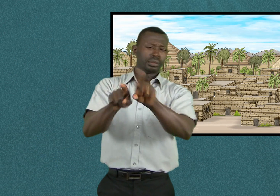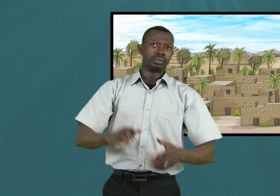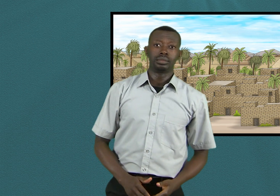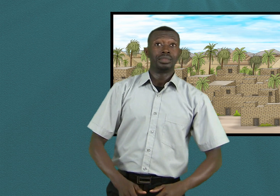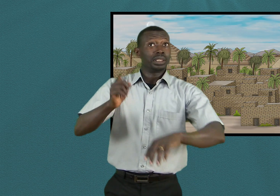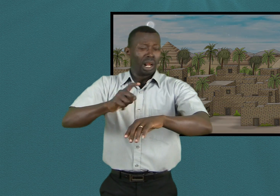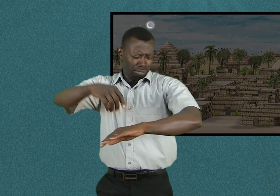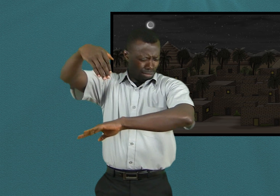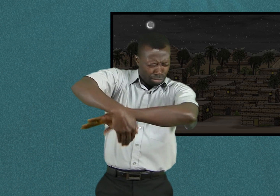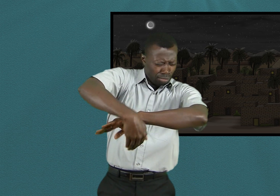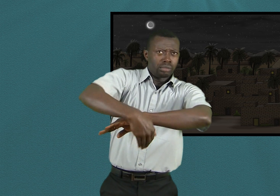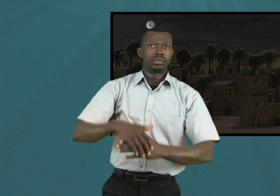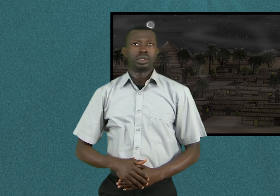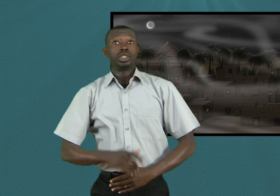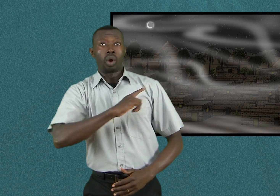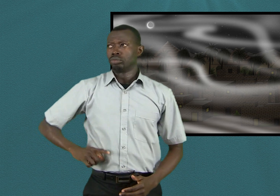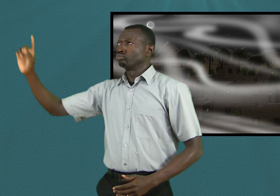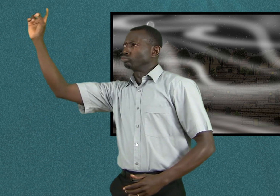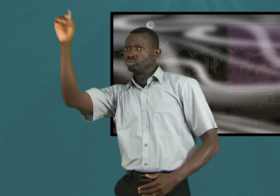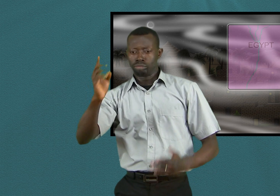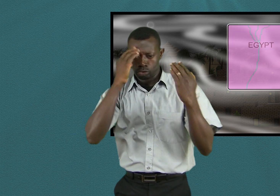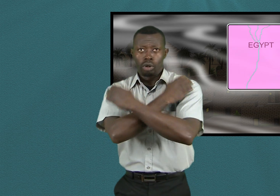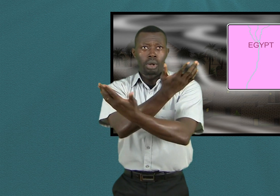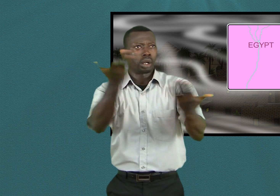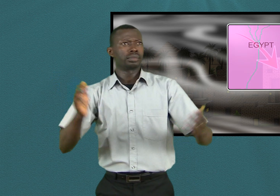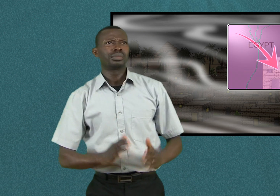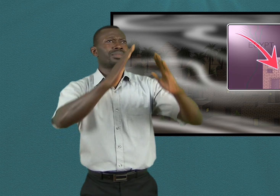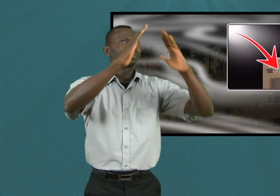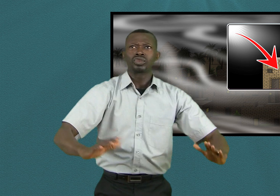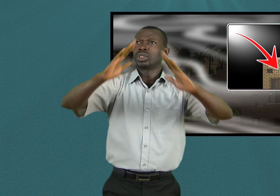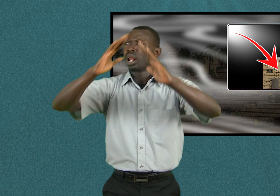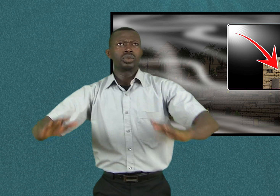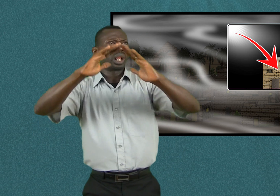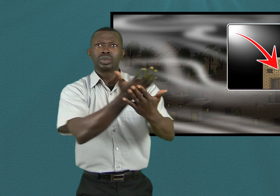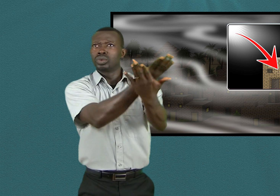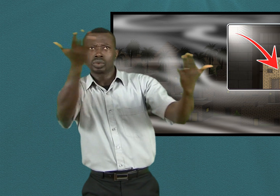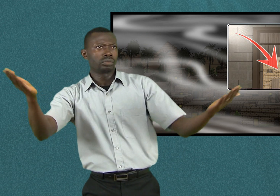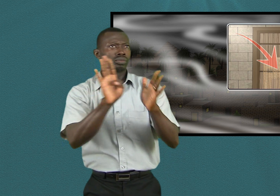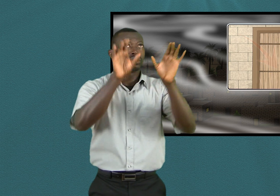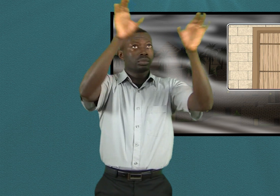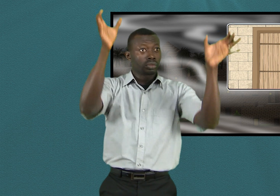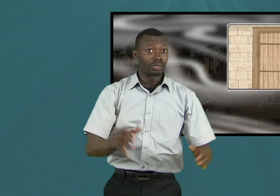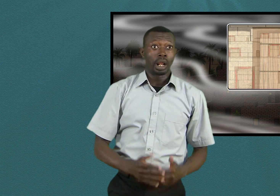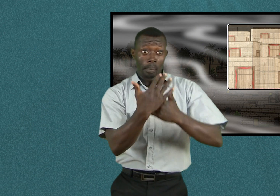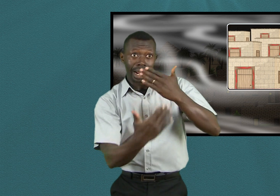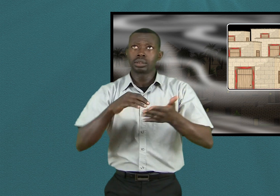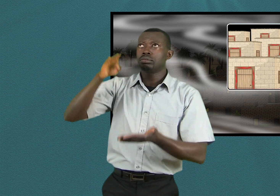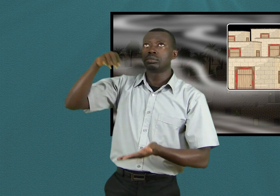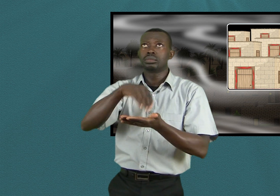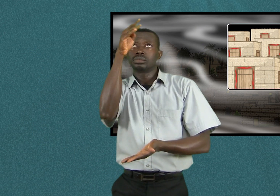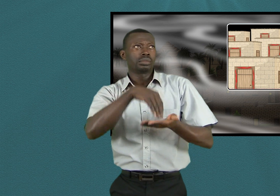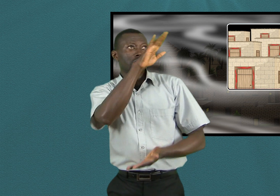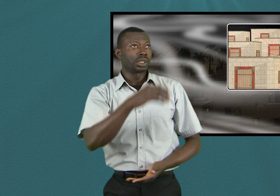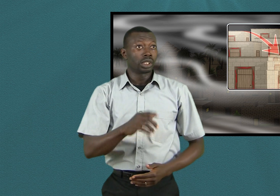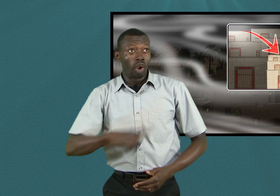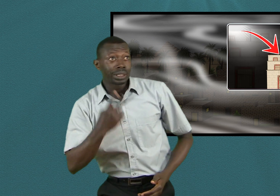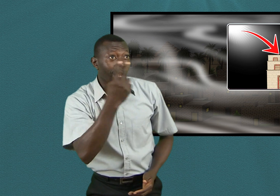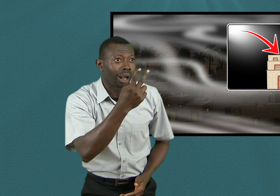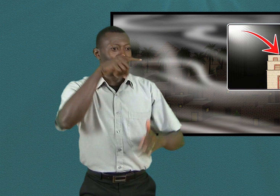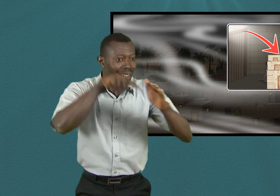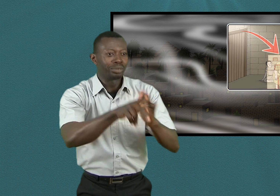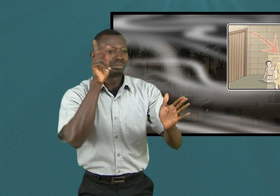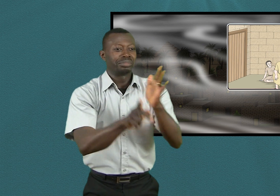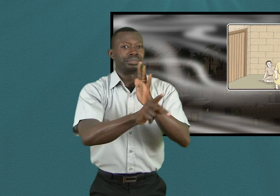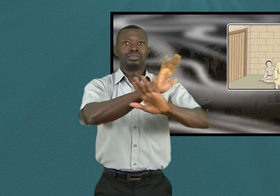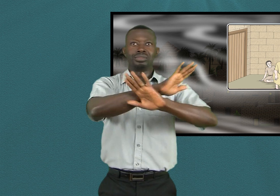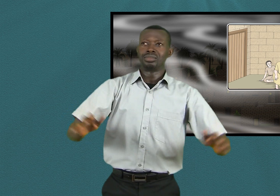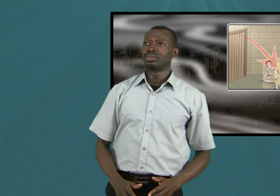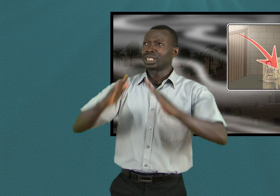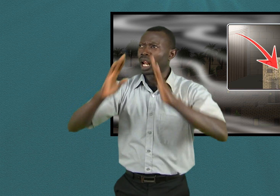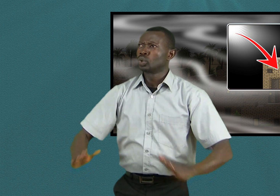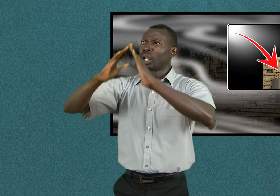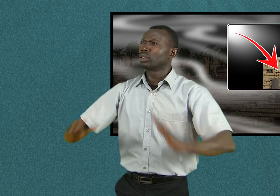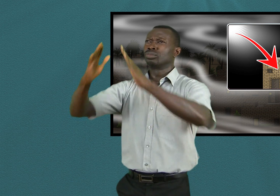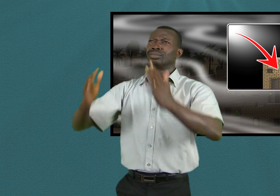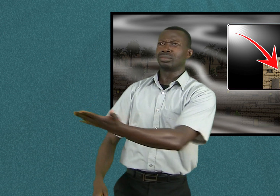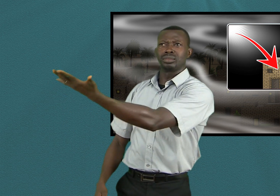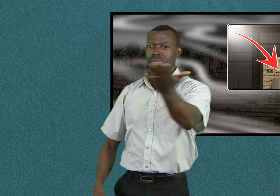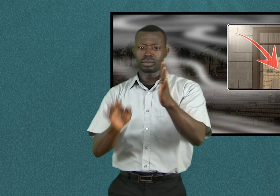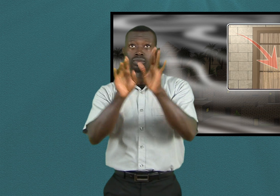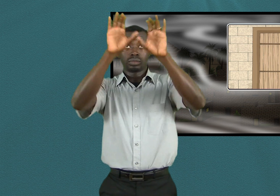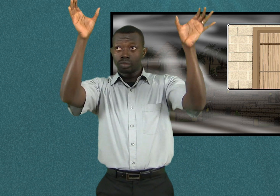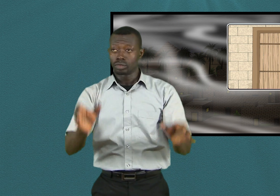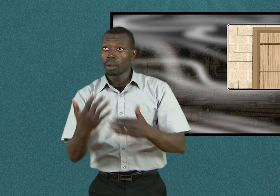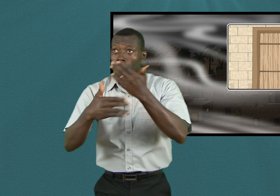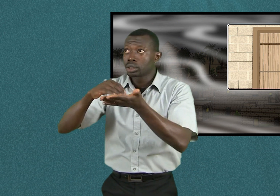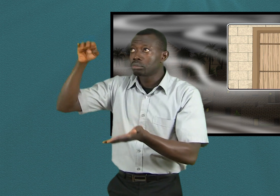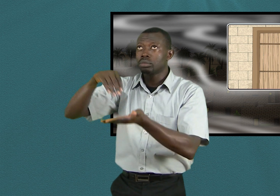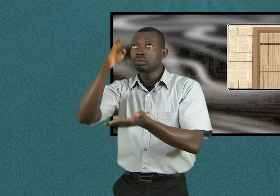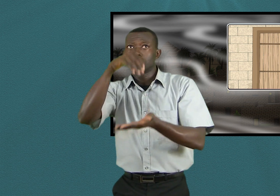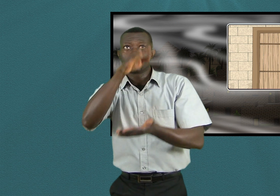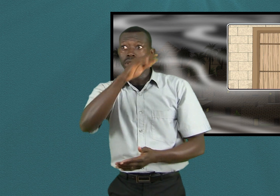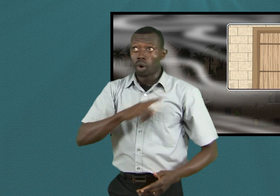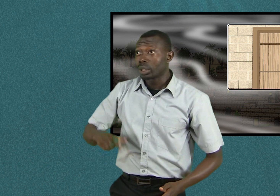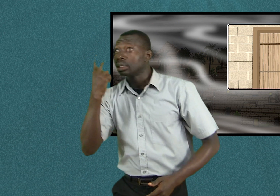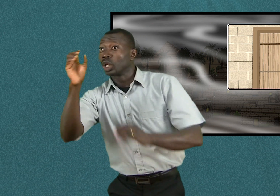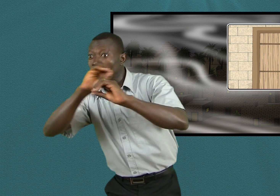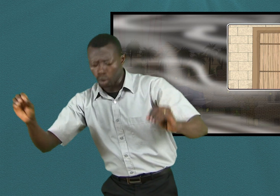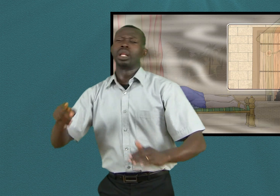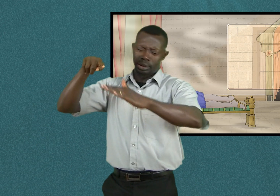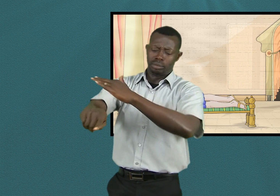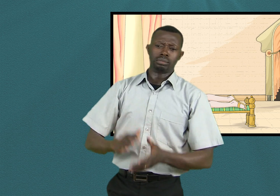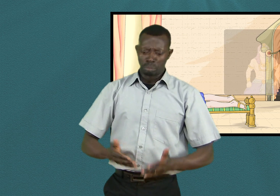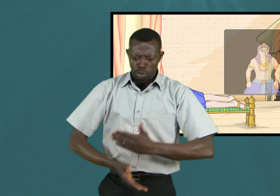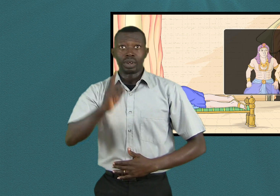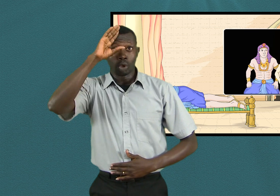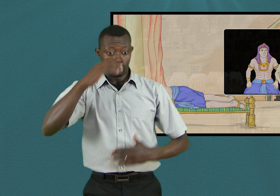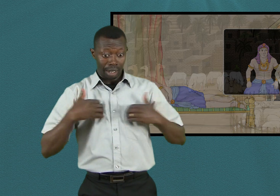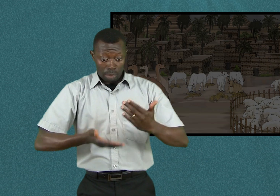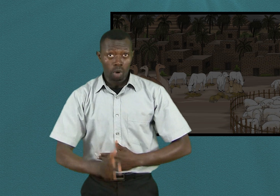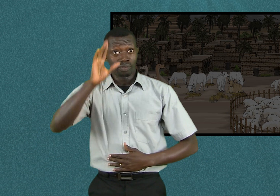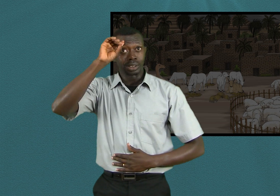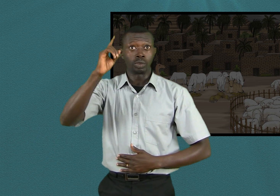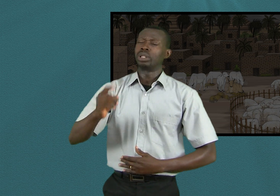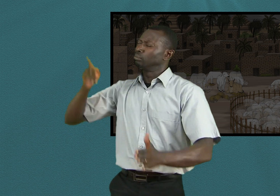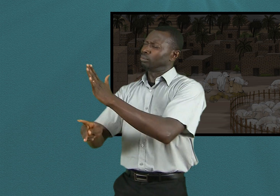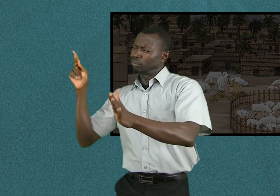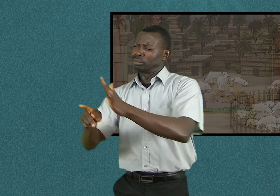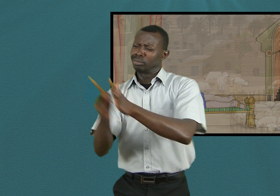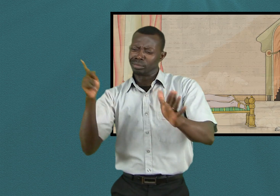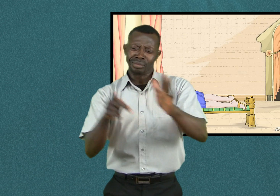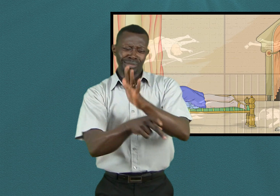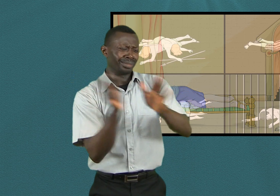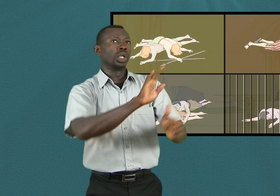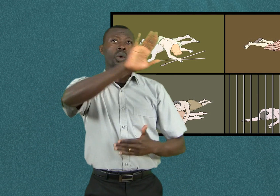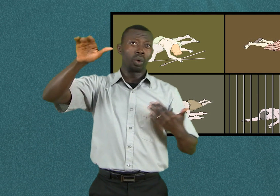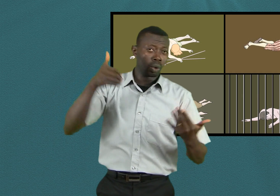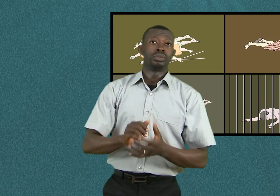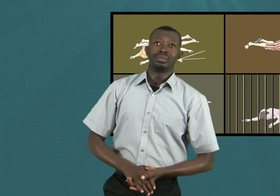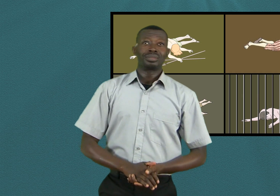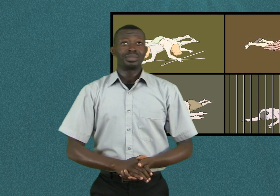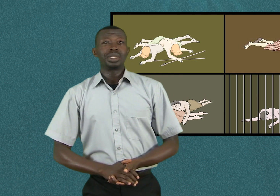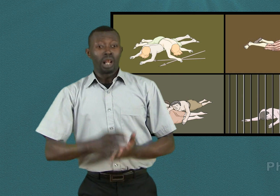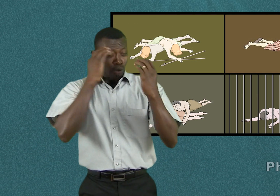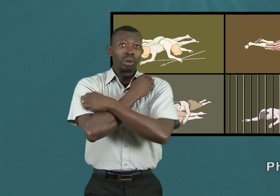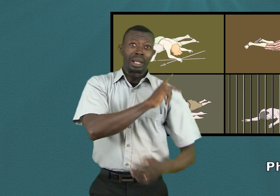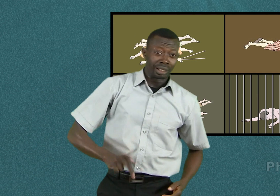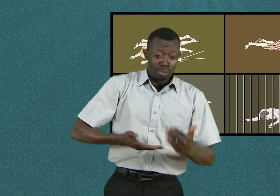Now at midnight the LORD struck down every firstborn male in the land of Egypt, from the firstborn of Pharaoh, who sat on his throne, to the firstborn of the prisoner in the dungeon, as well as all the firstborn among the livestock.